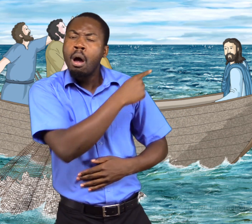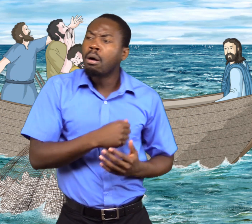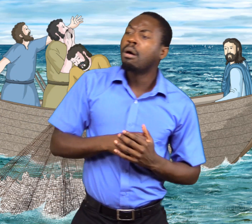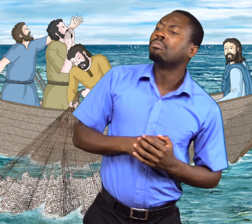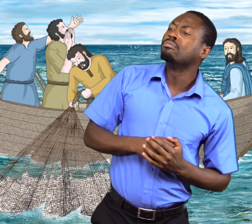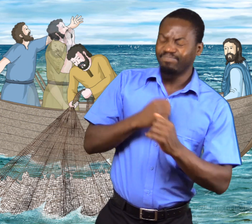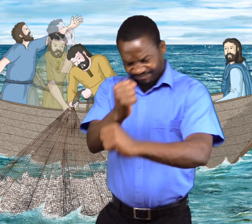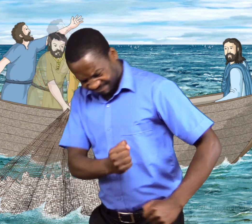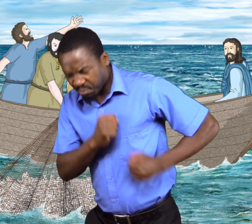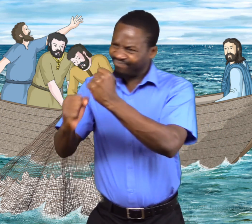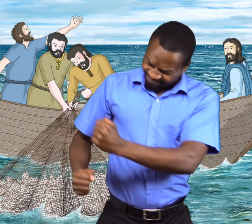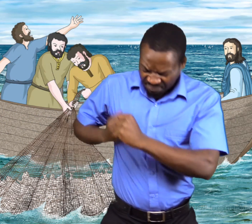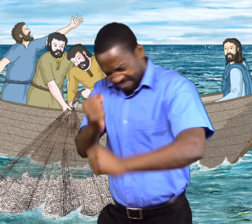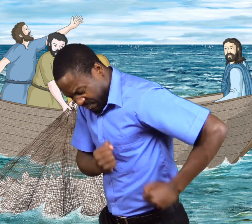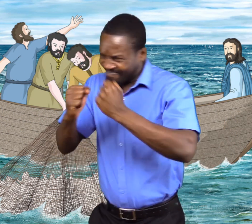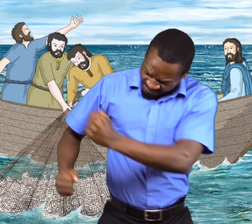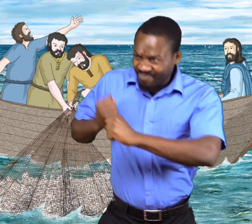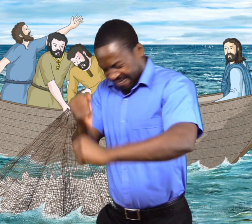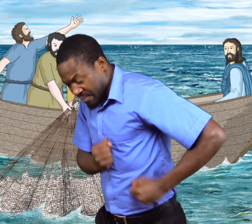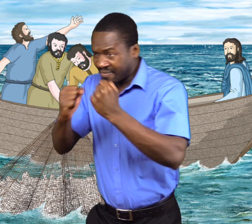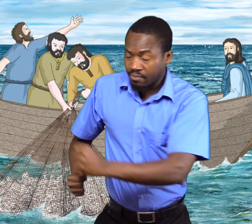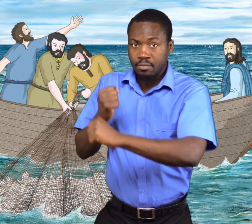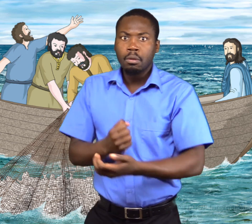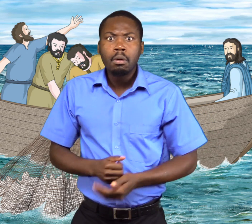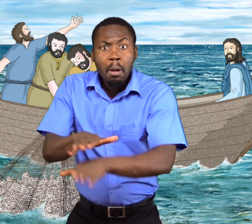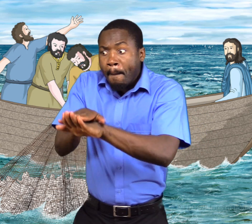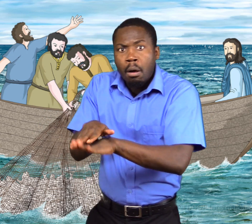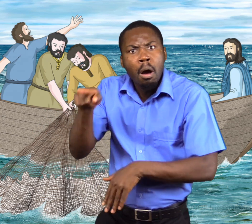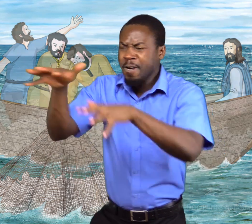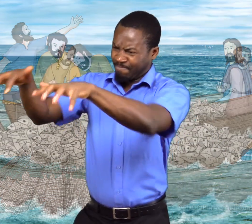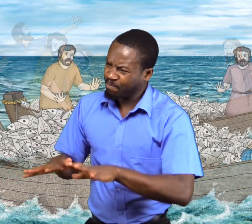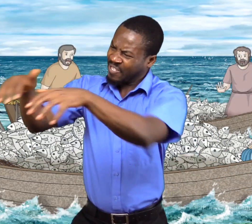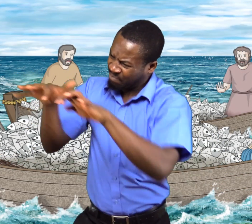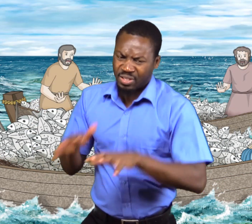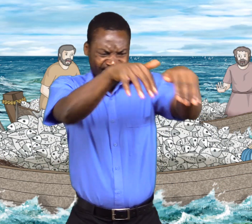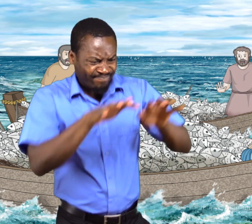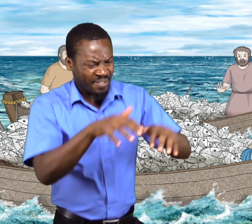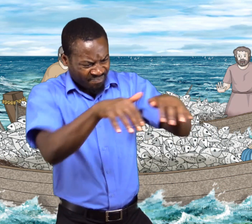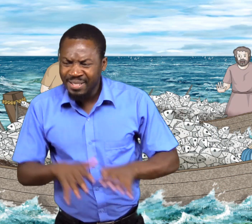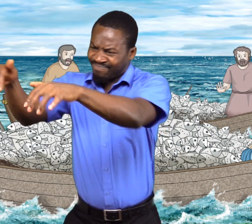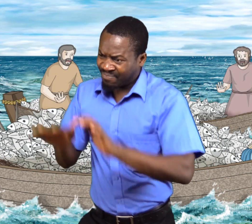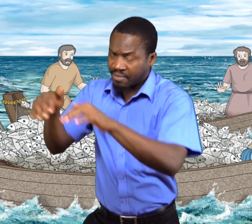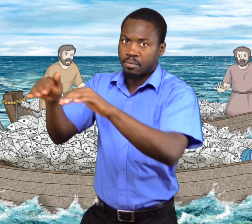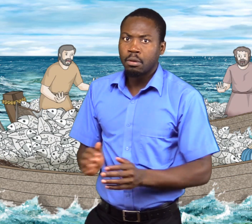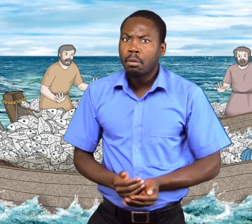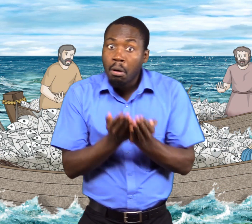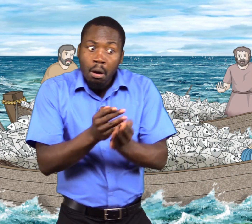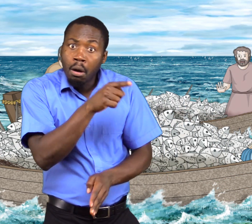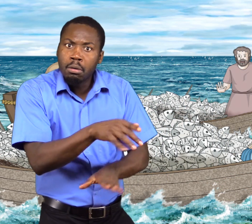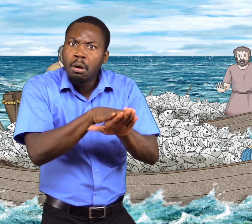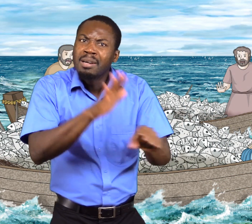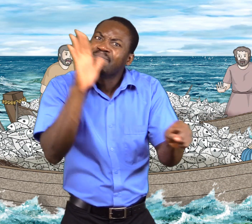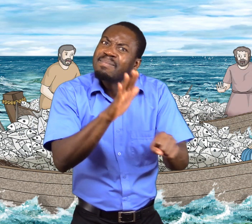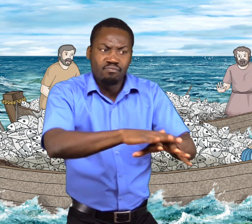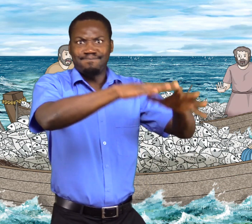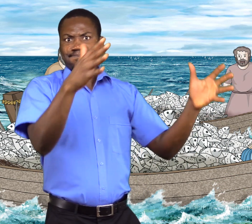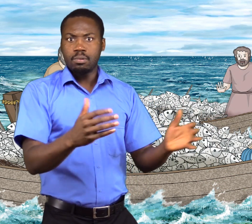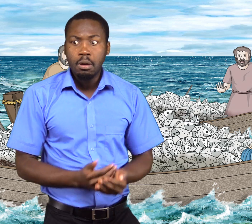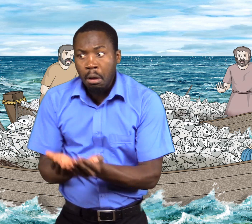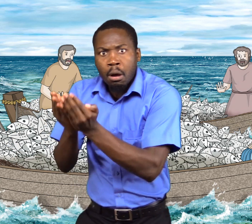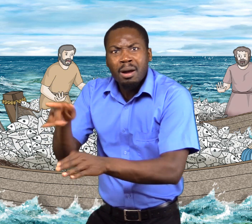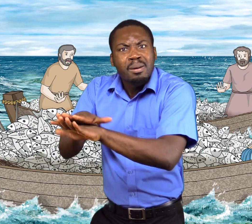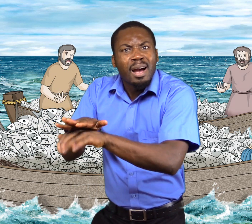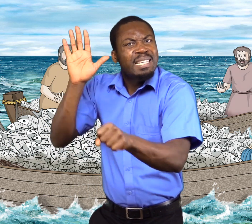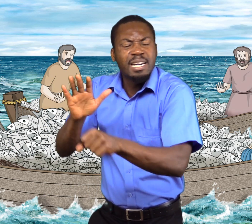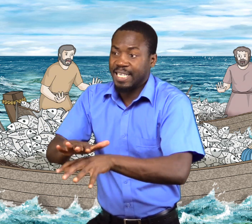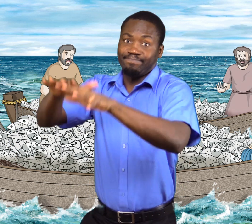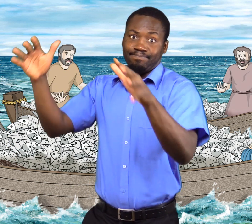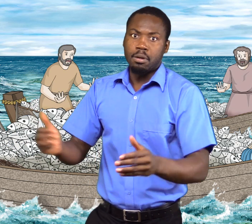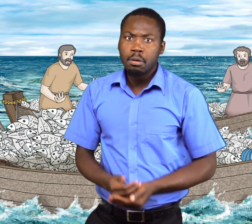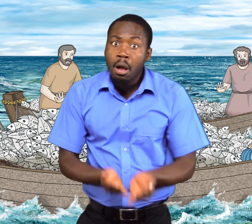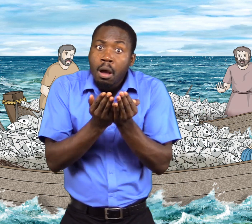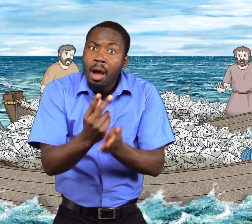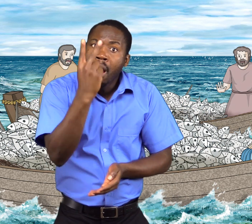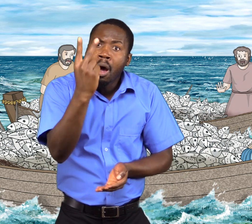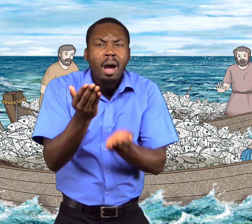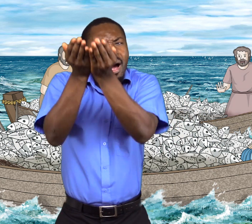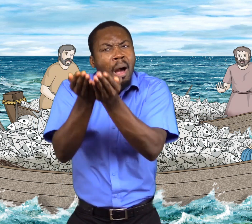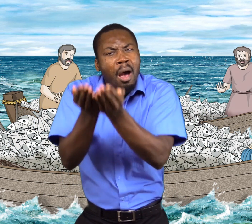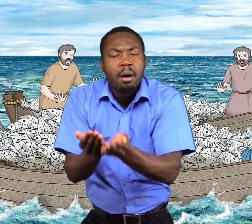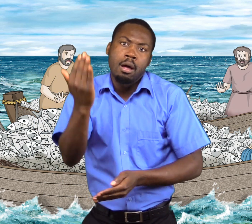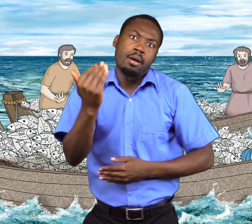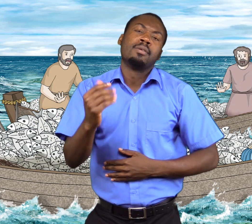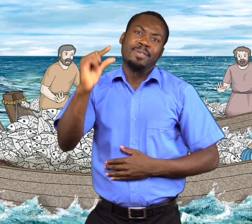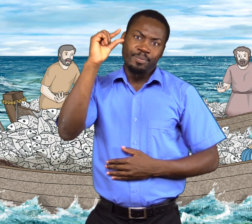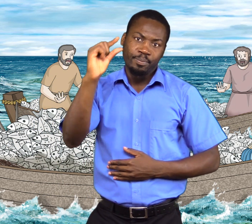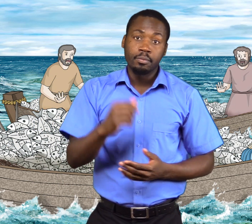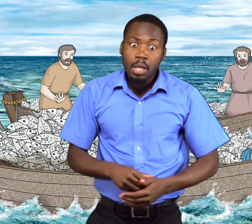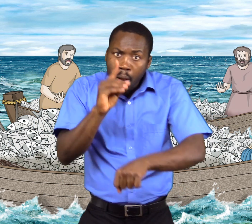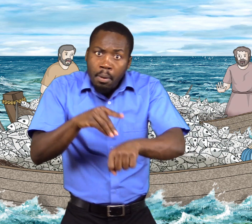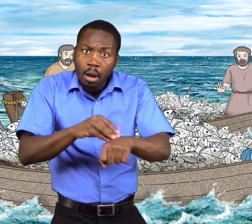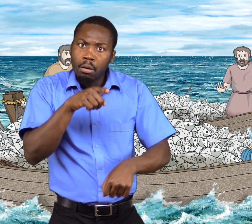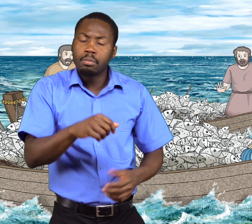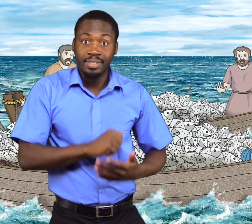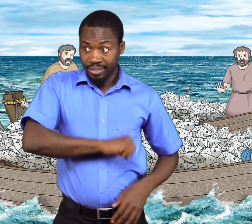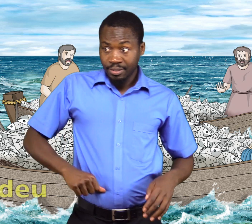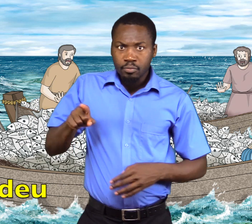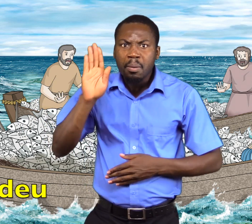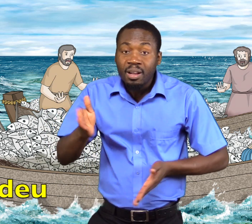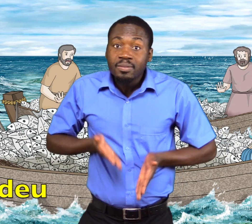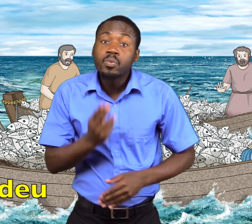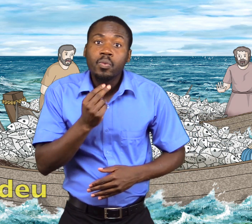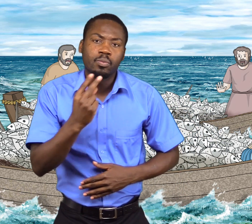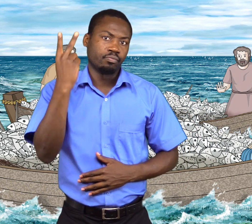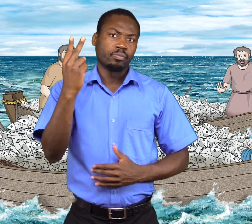So they signaled to their partners in the other boat to come and help them, and they came and filled both boats so full that they began to sink. When Simon Peter saw this, he fell at Jesus’ knees. “Go away from me, Lord,” he said, “for I am a sinful man.”